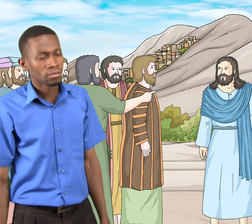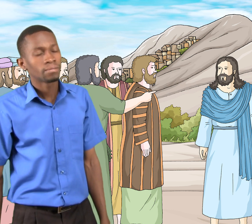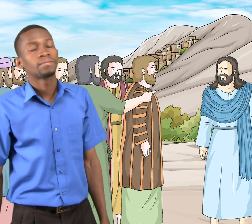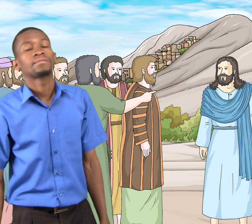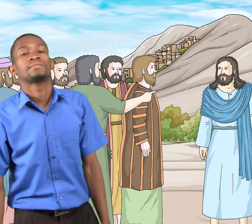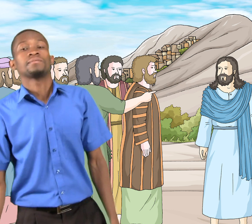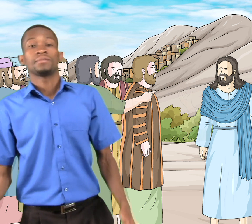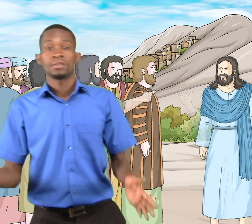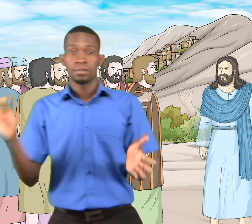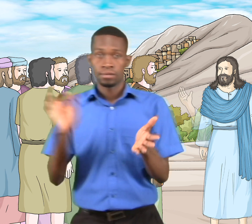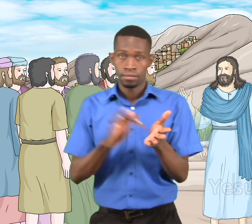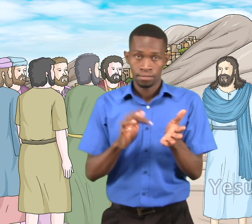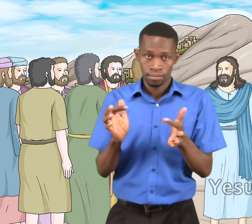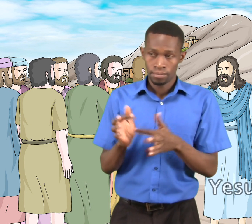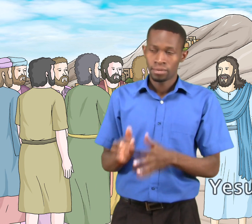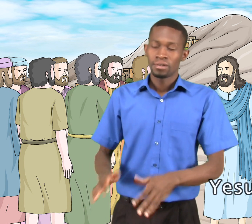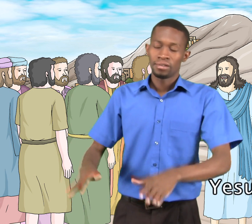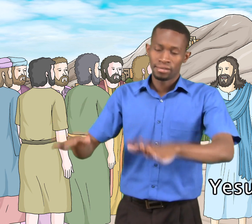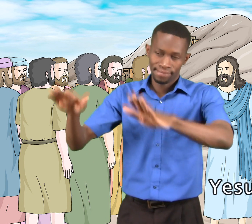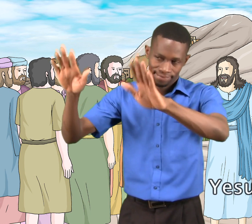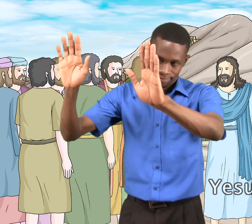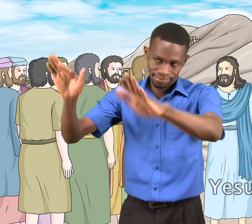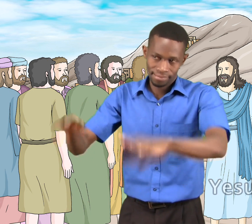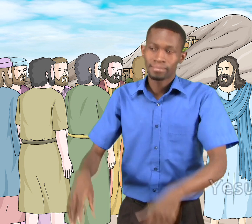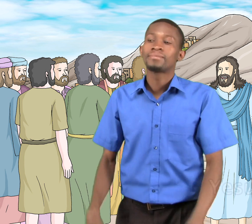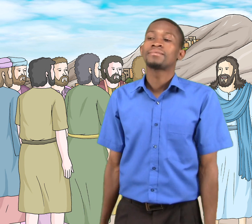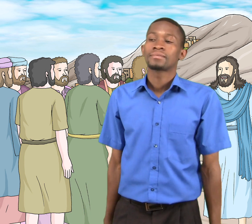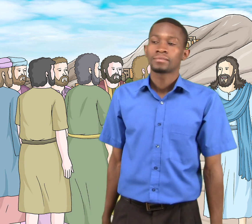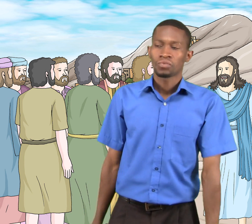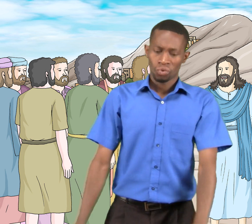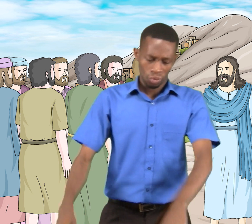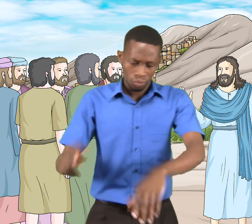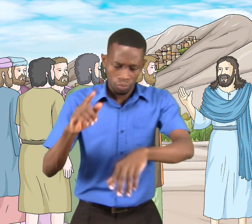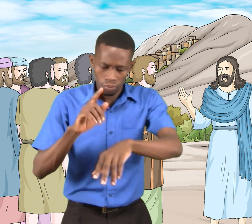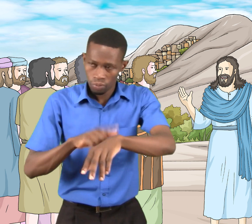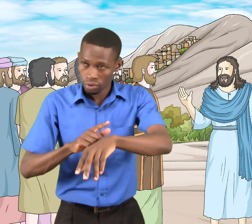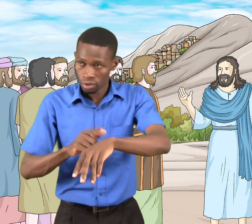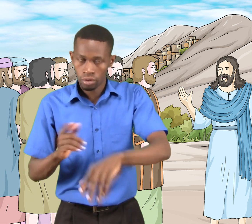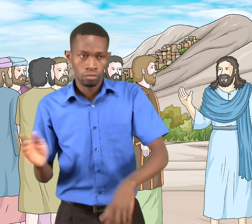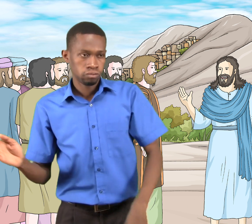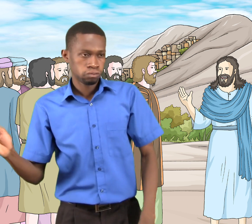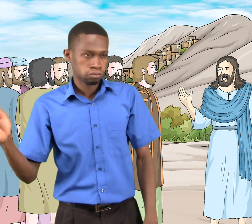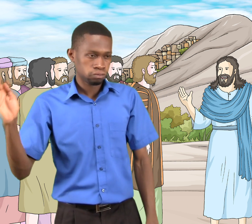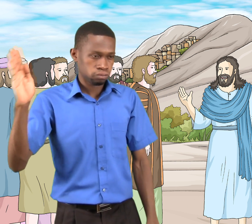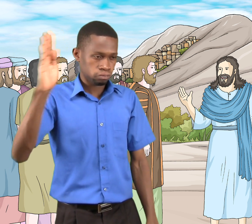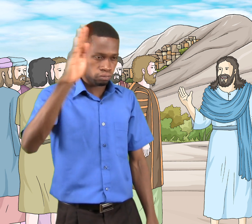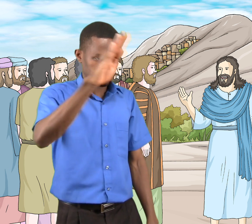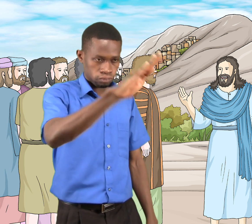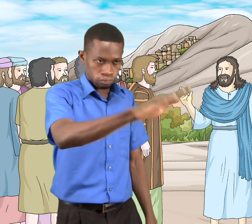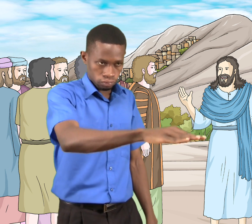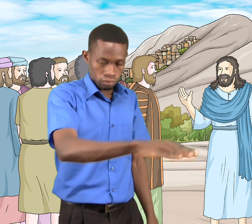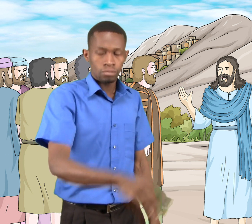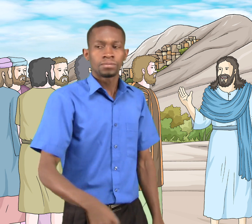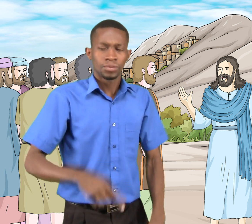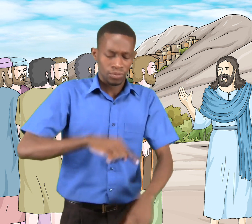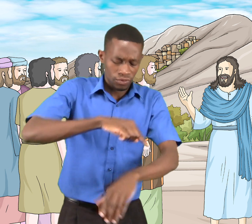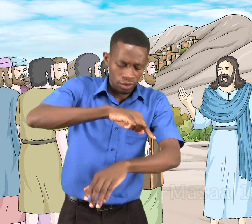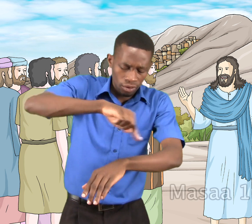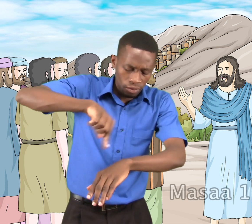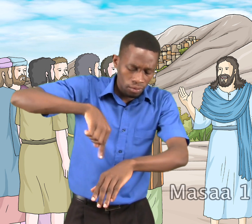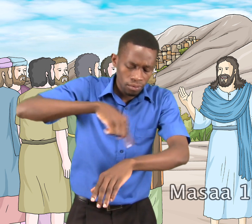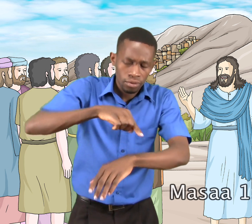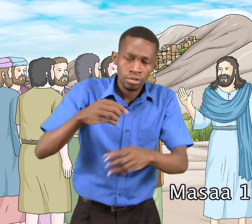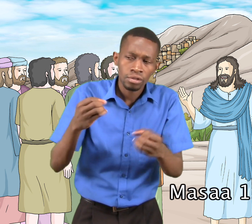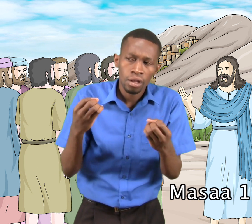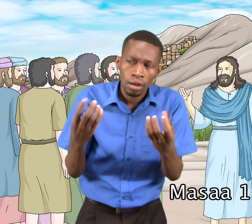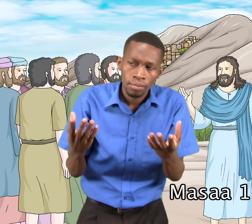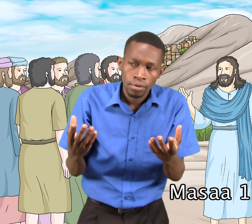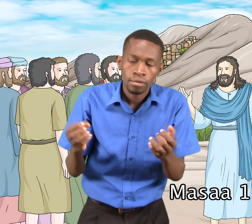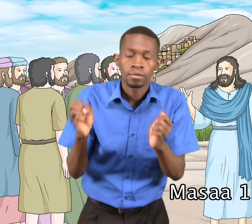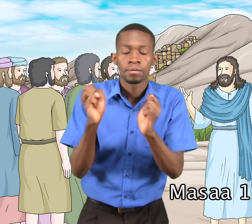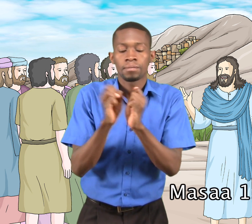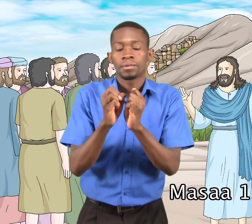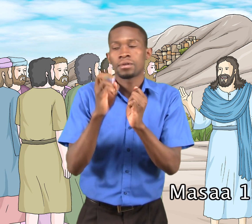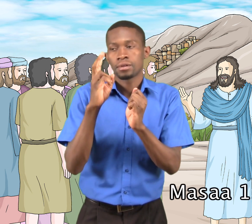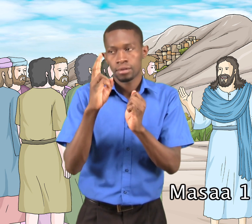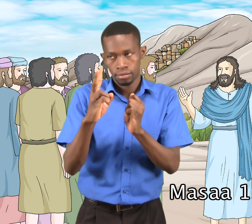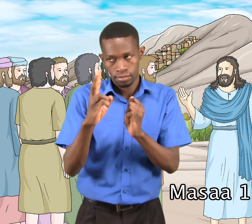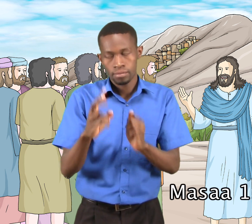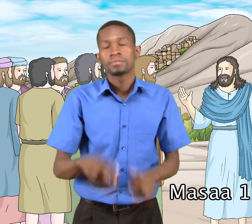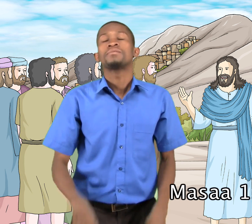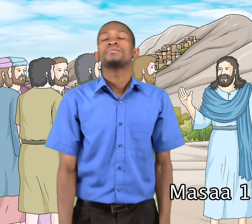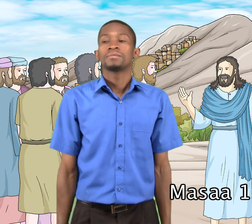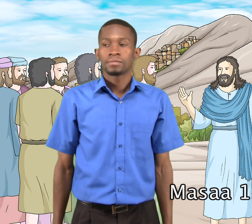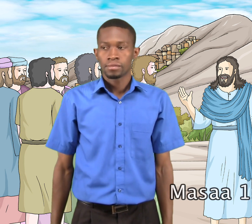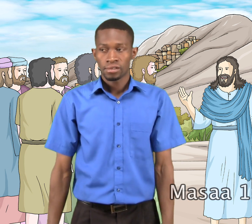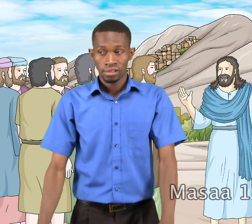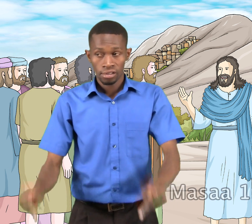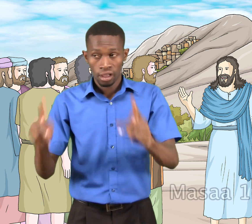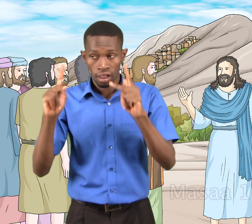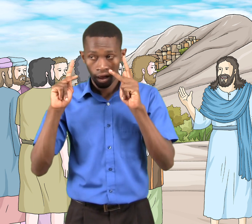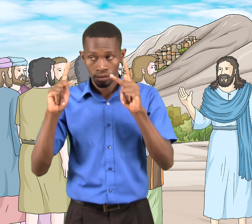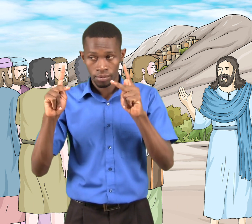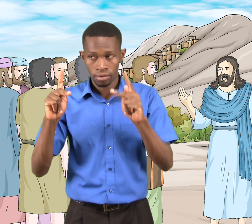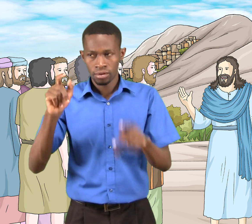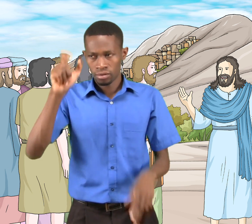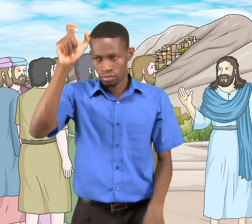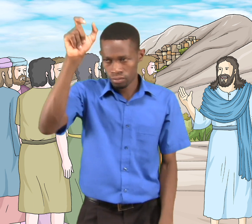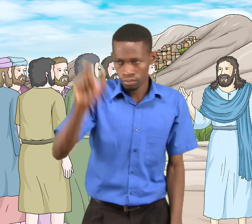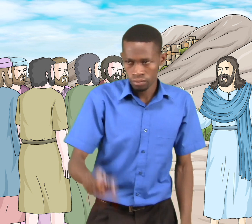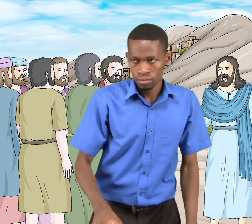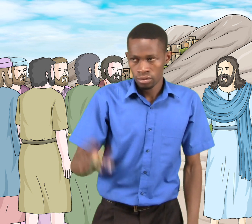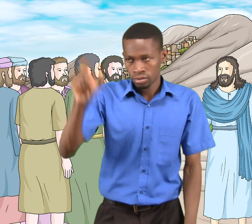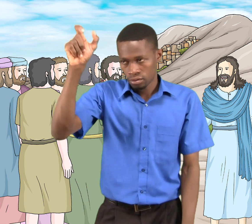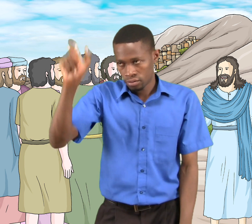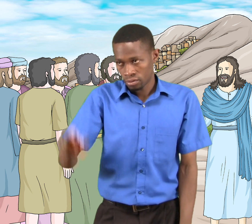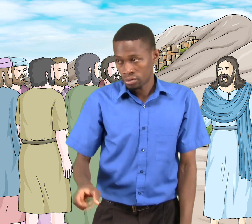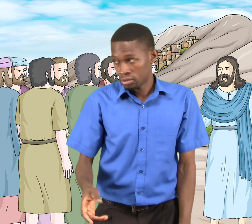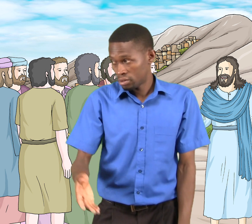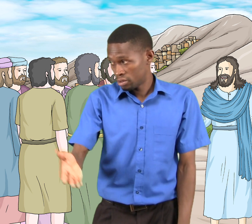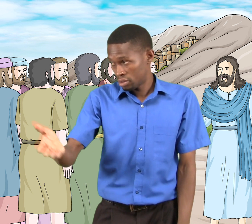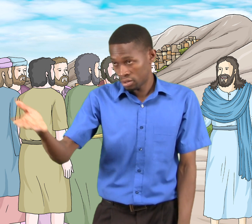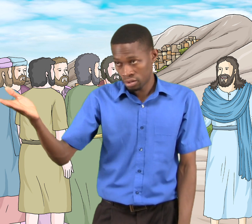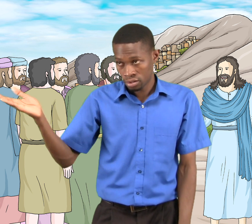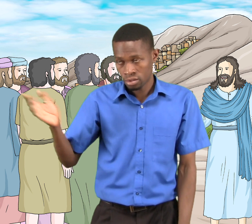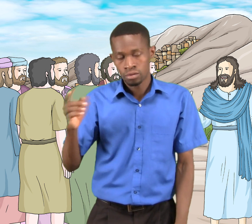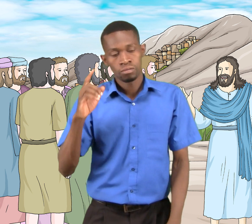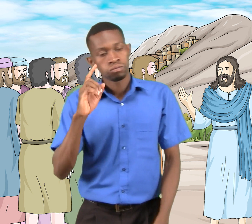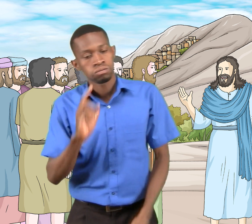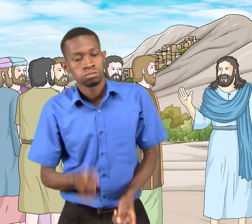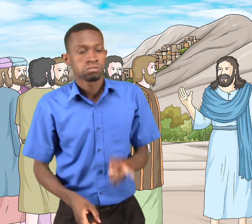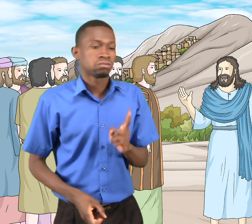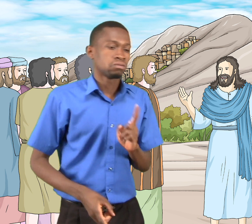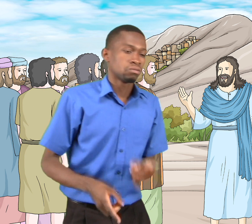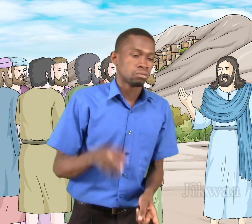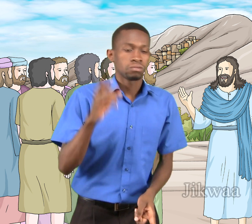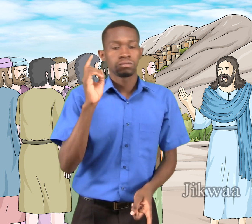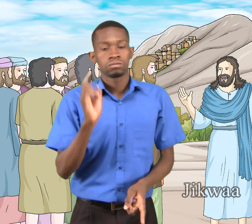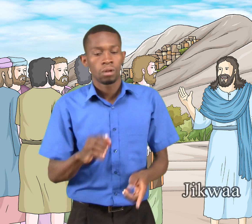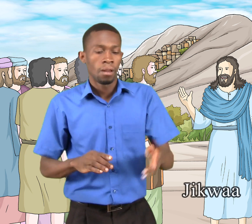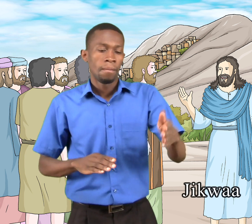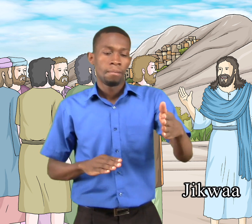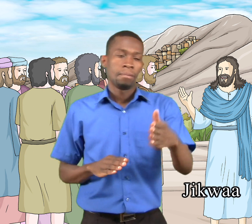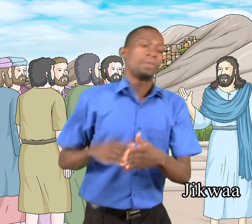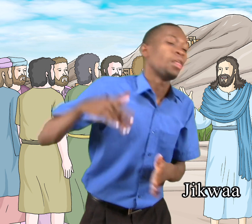Jesus answered, “Are there not twelve hours of daylight?